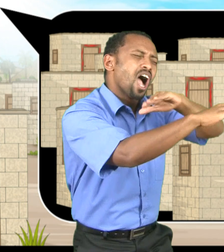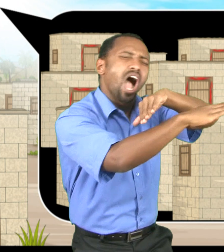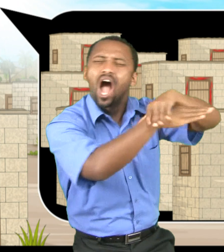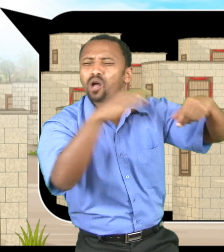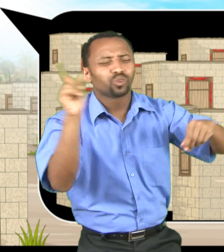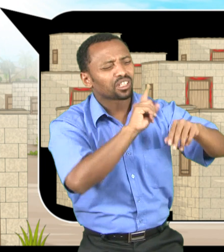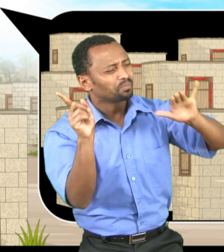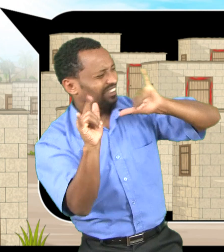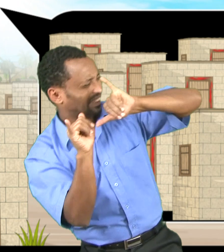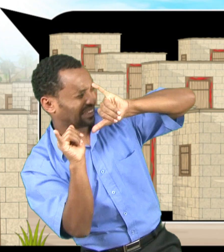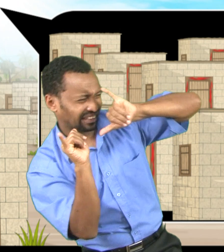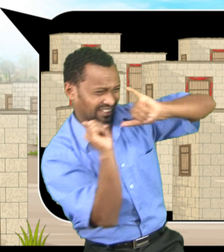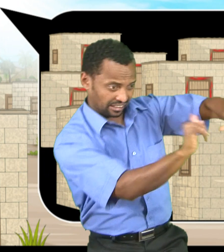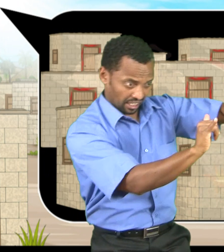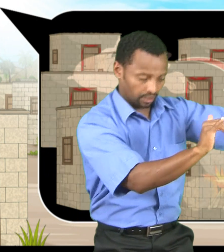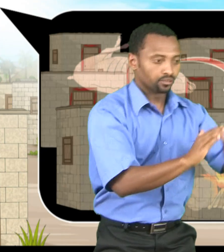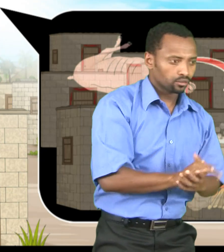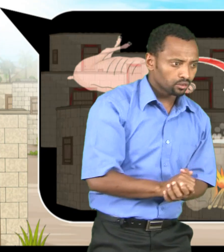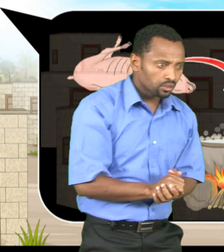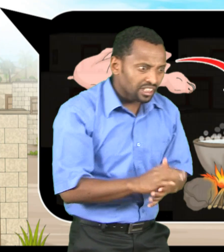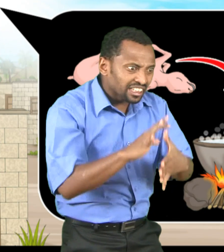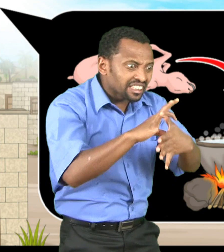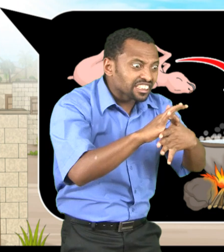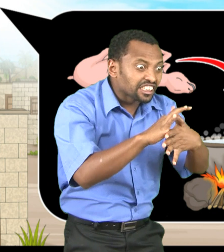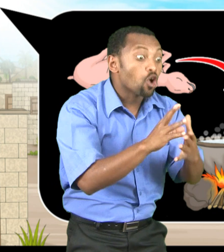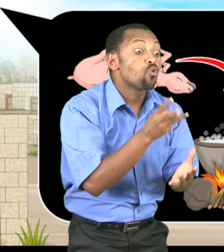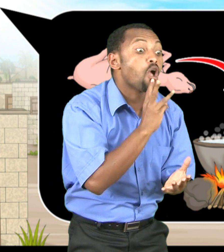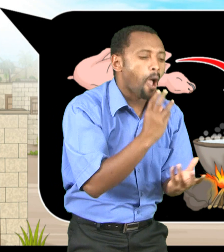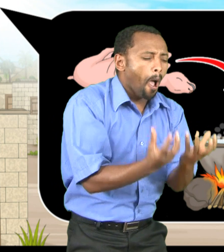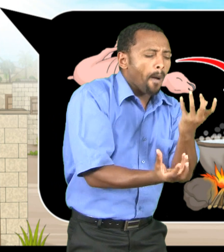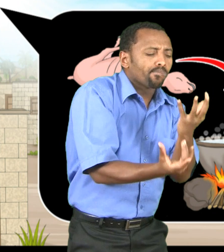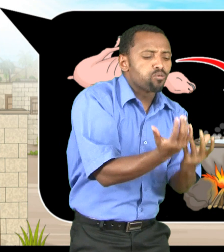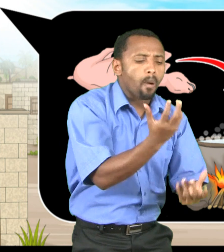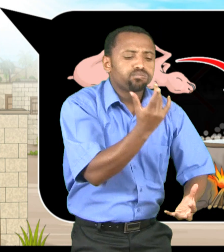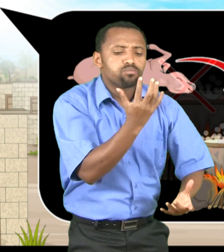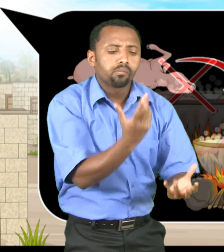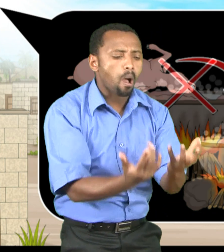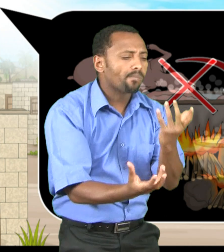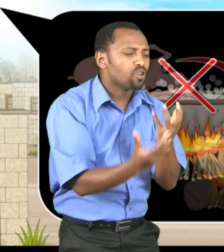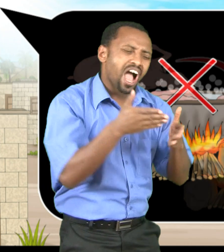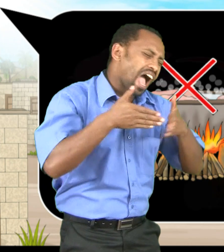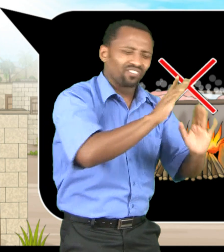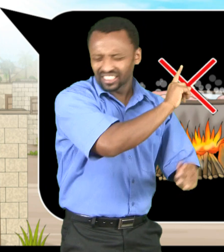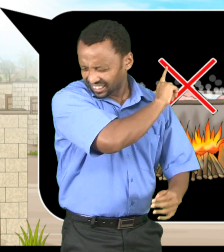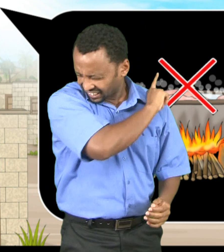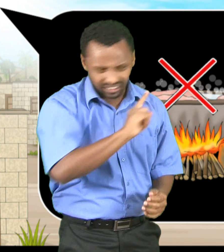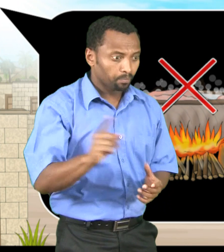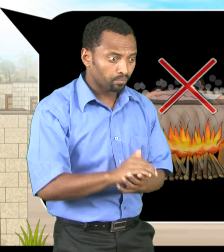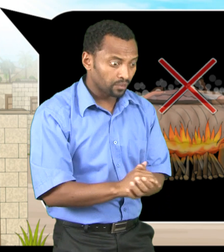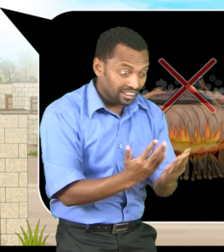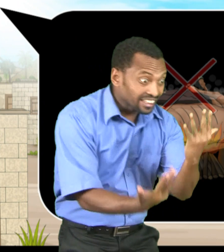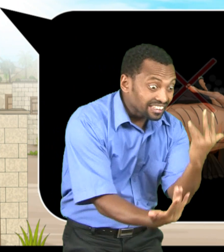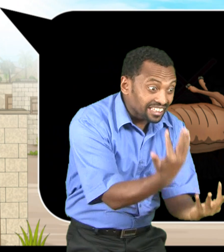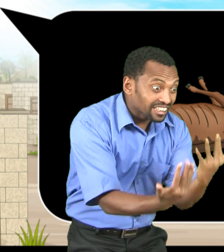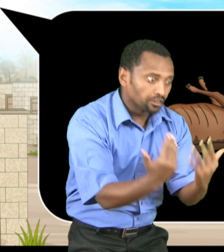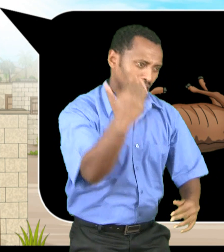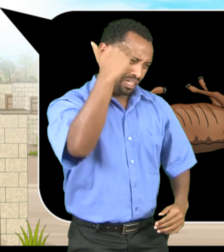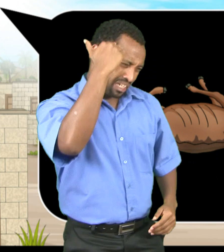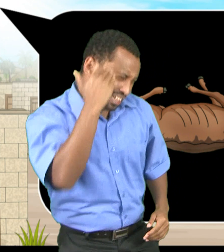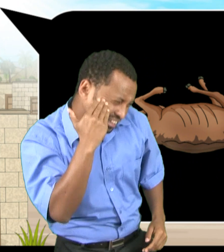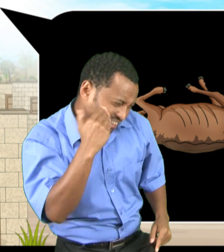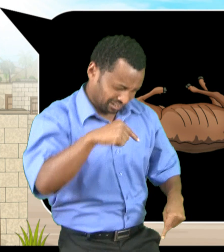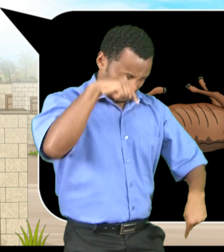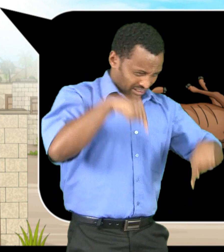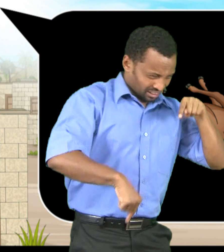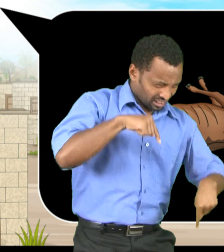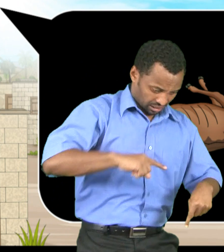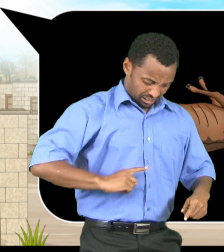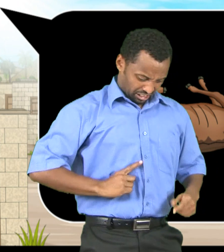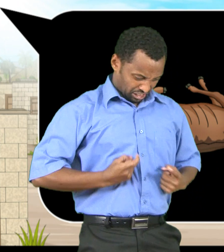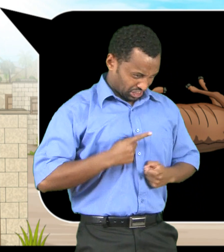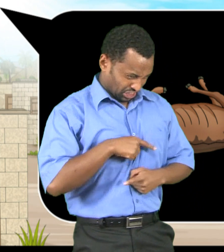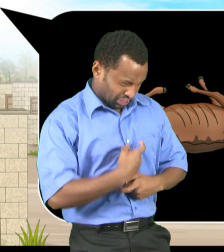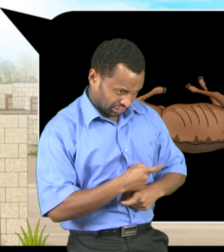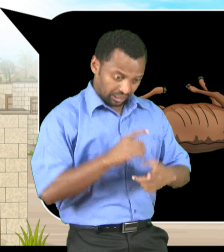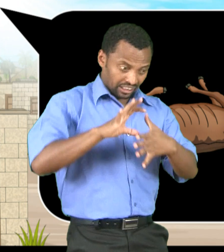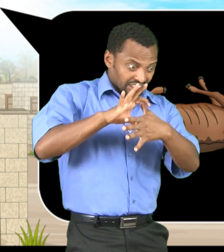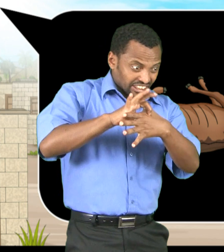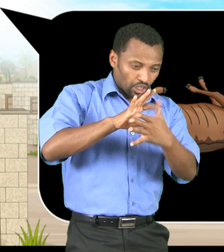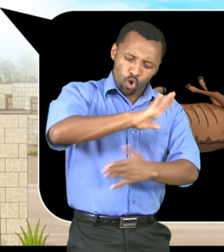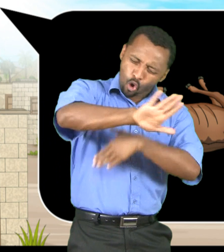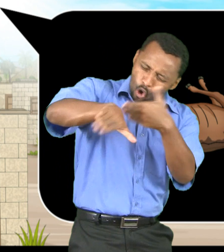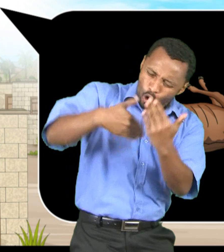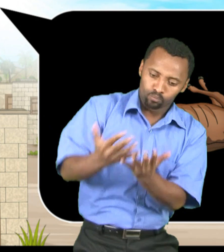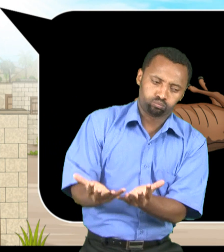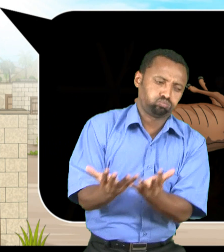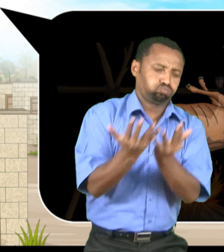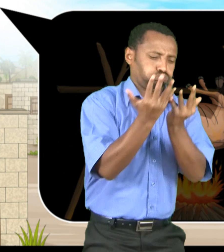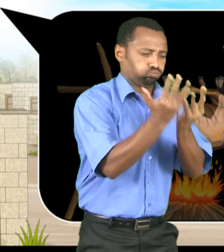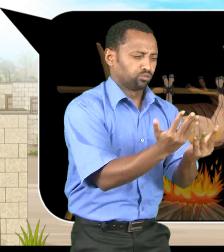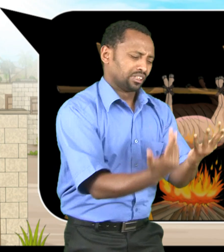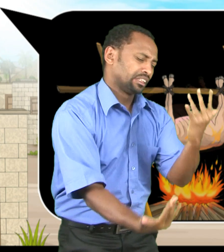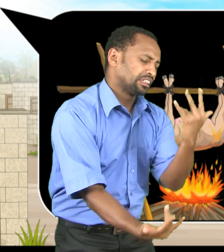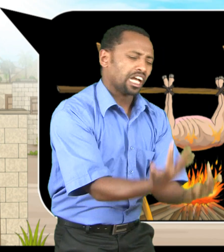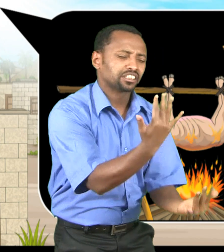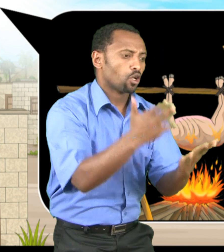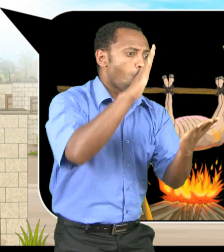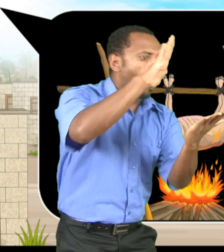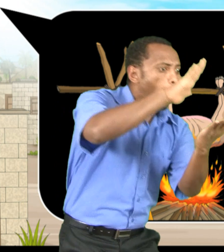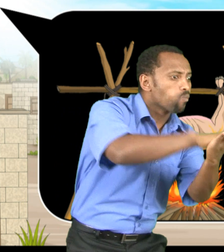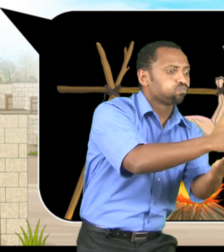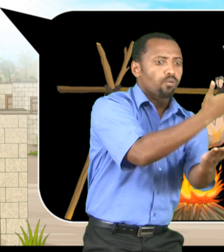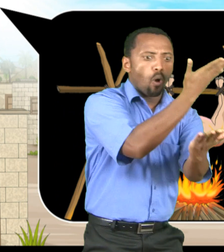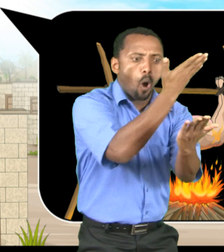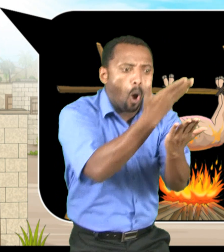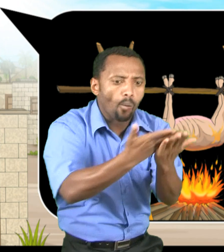They are to eat the meat that night, roasted over the fire, along with unleavened bread and bitter herbs.